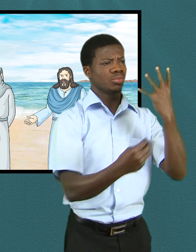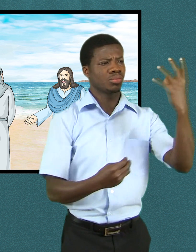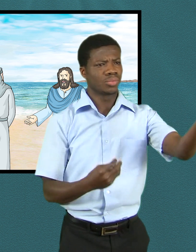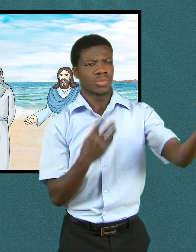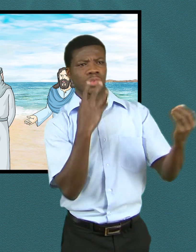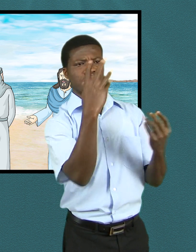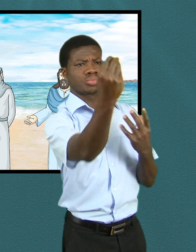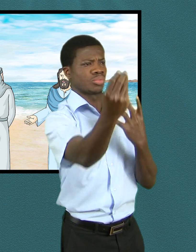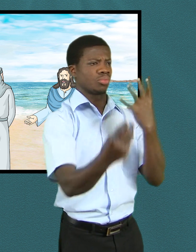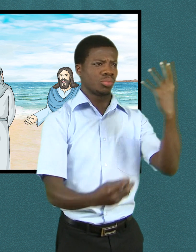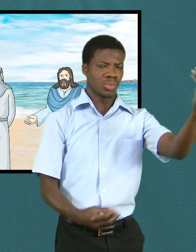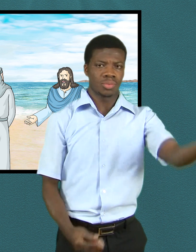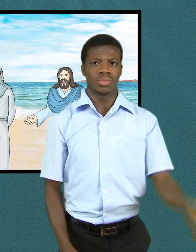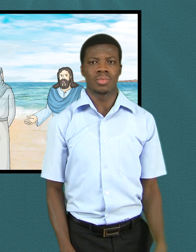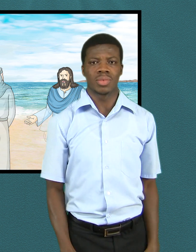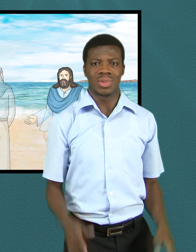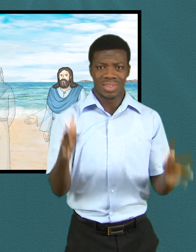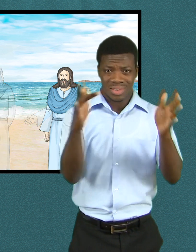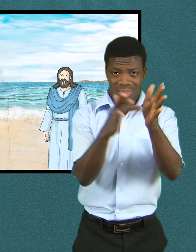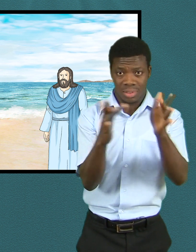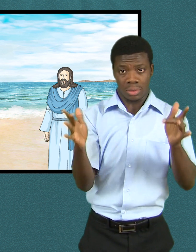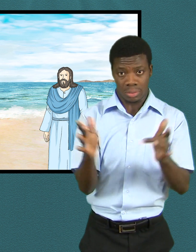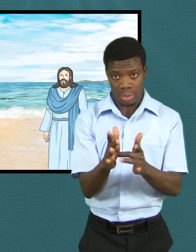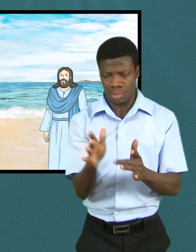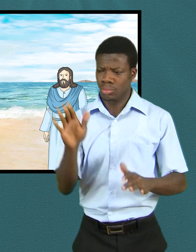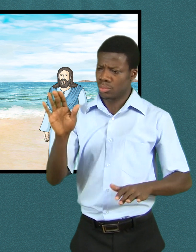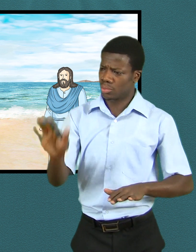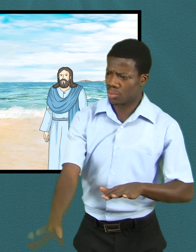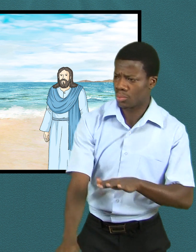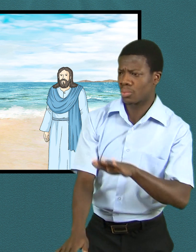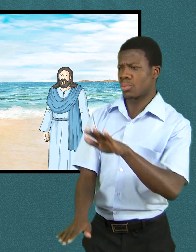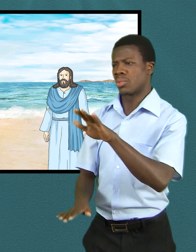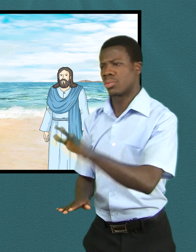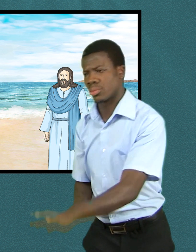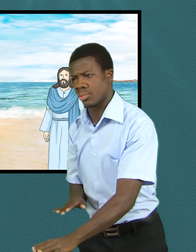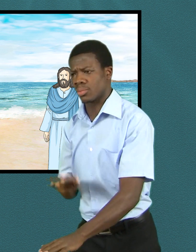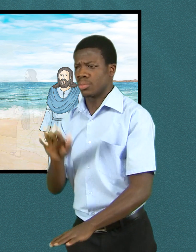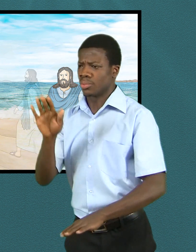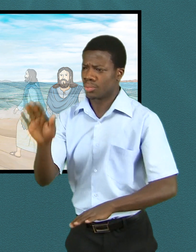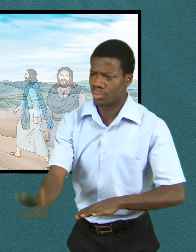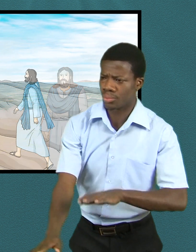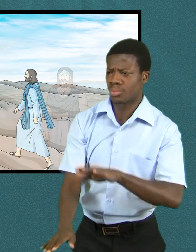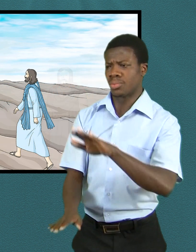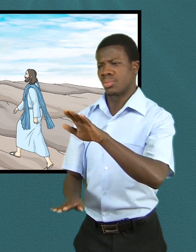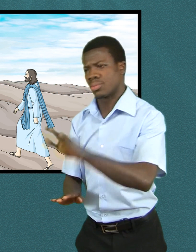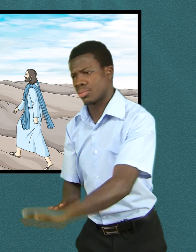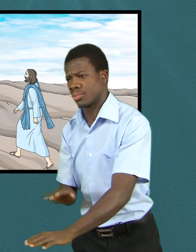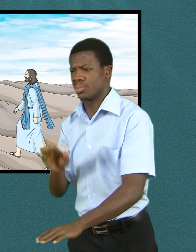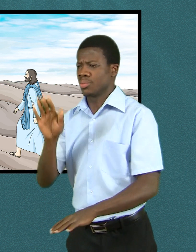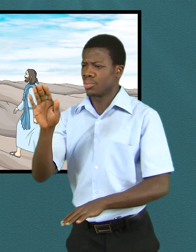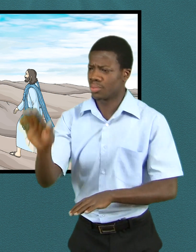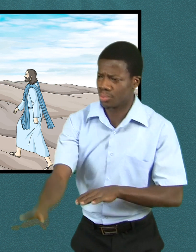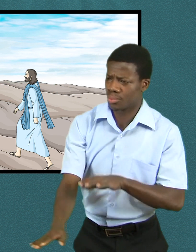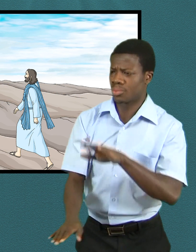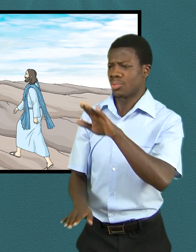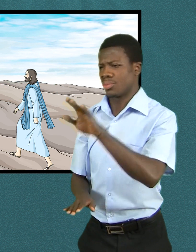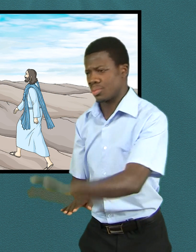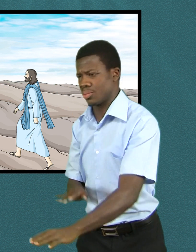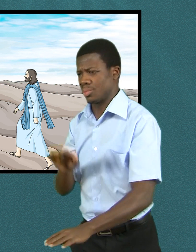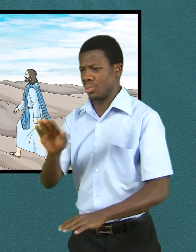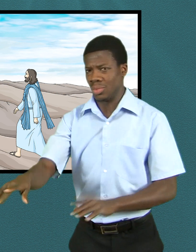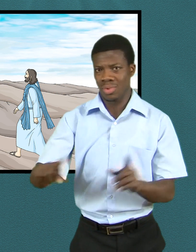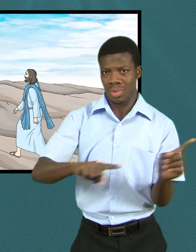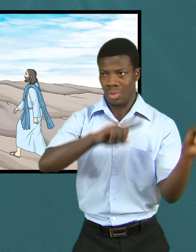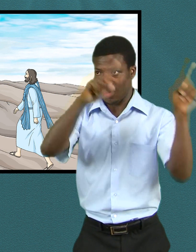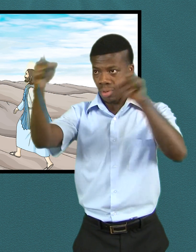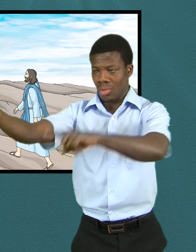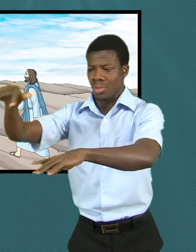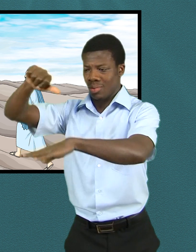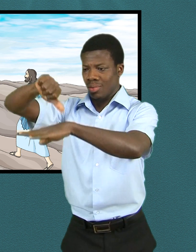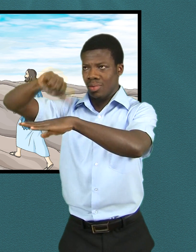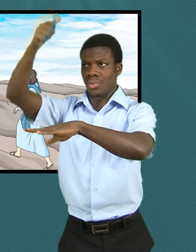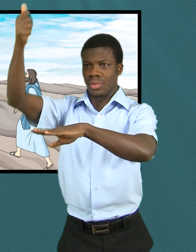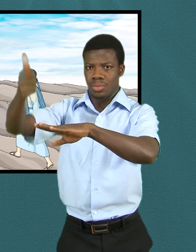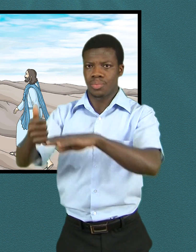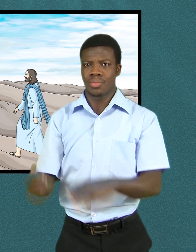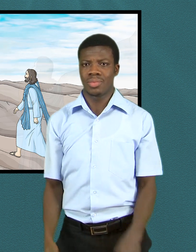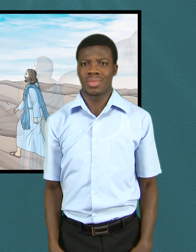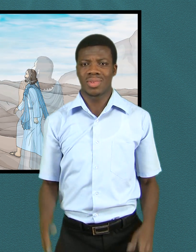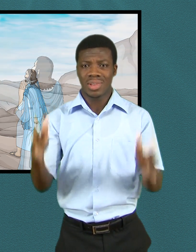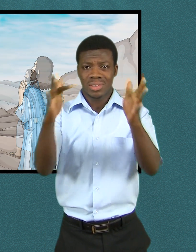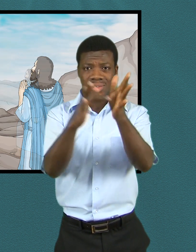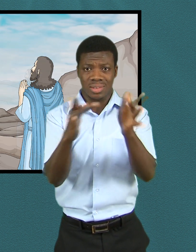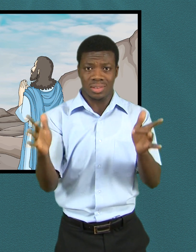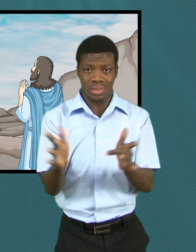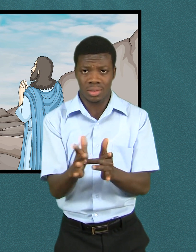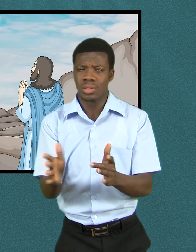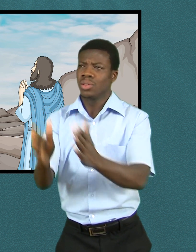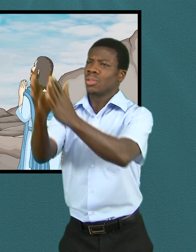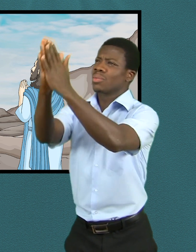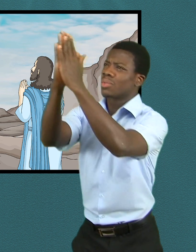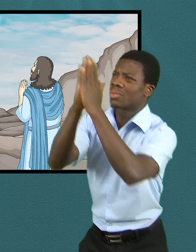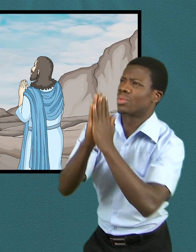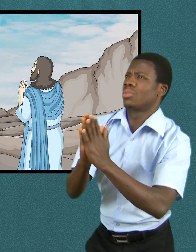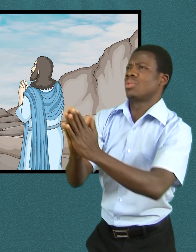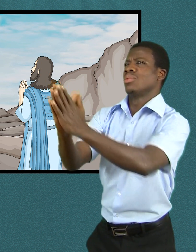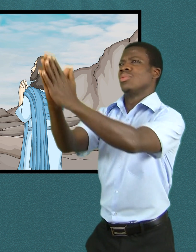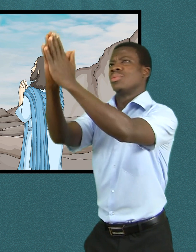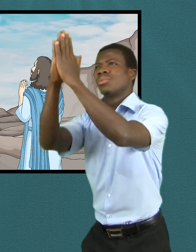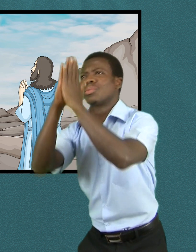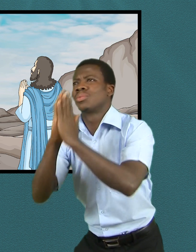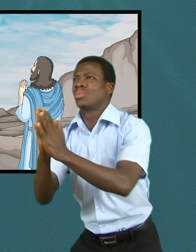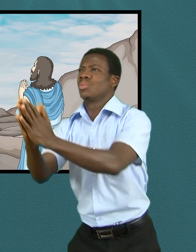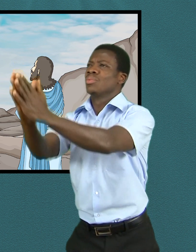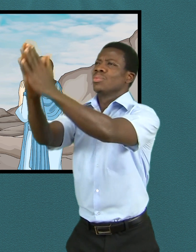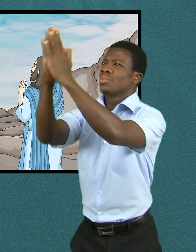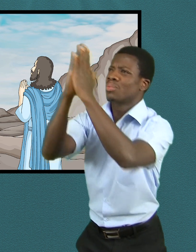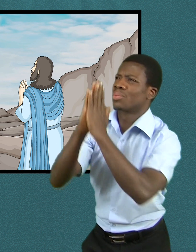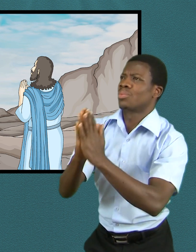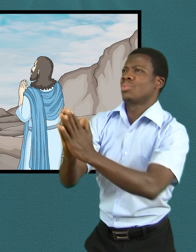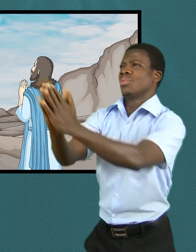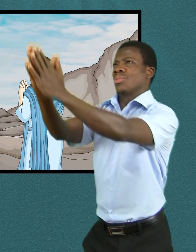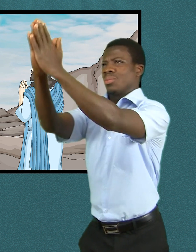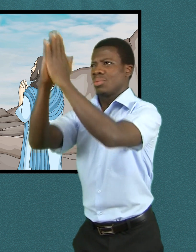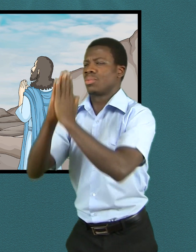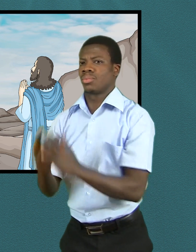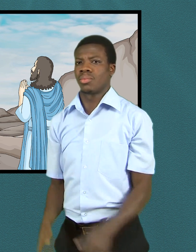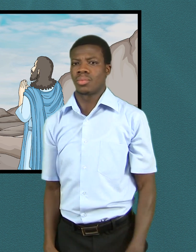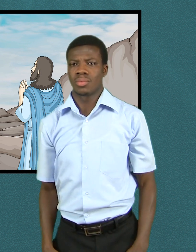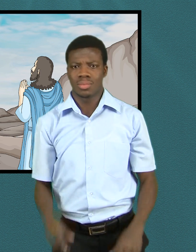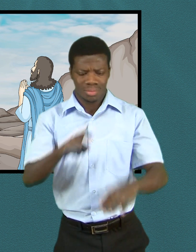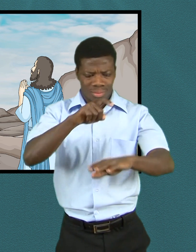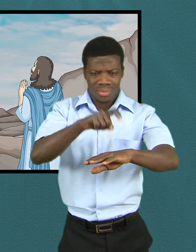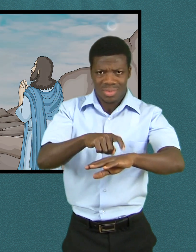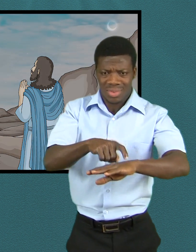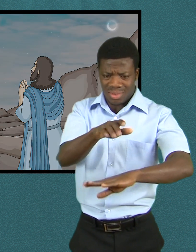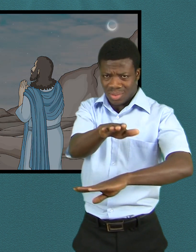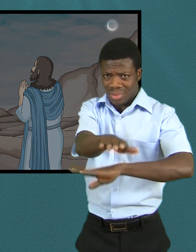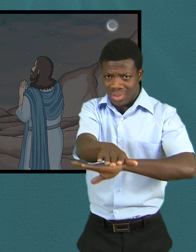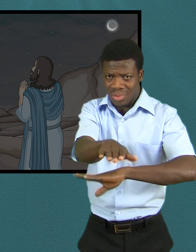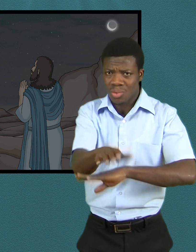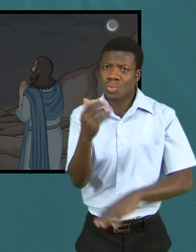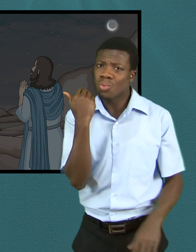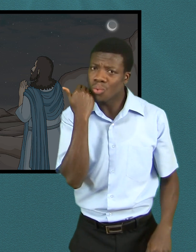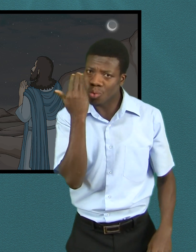After He had sent them away, He went up on the mountain by Himself to pray.